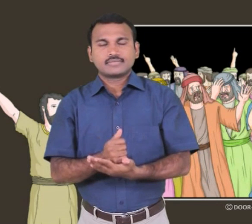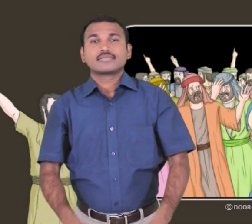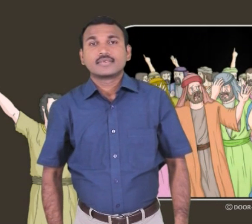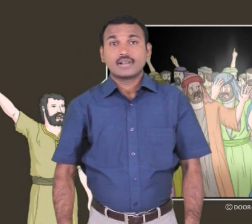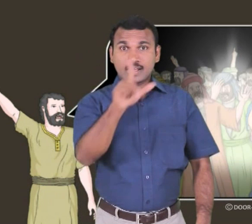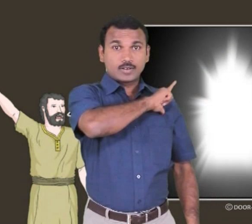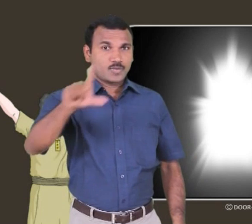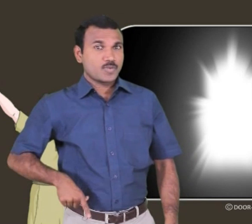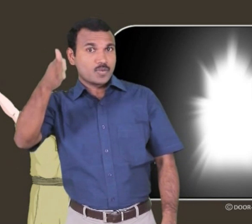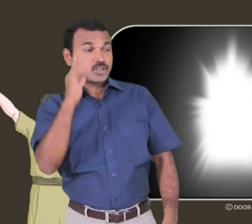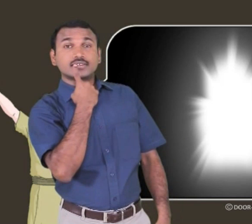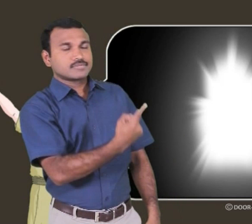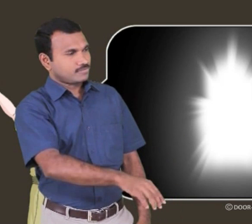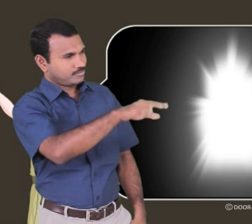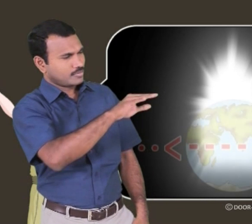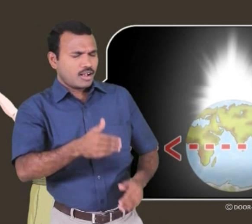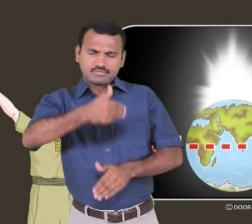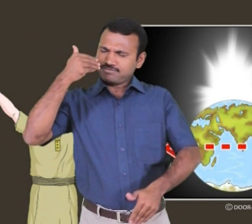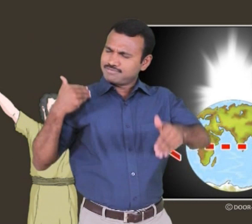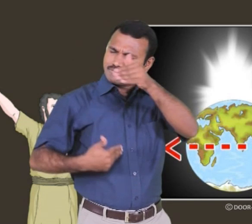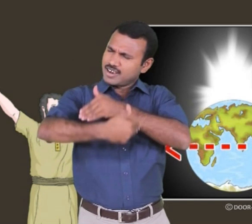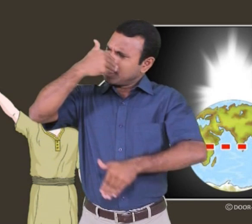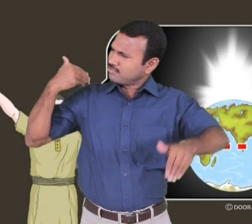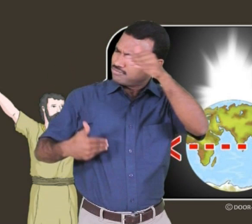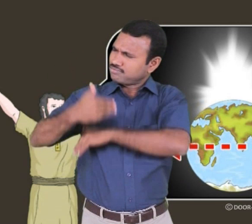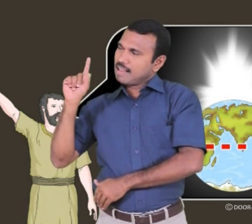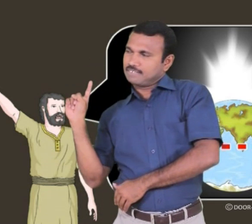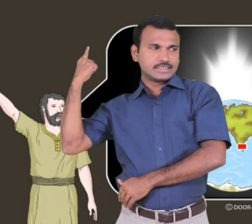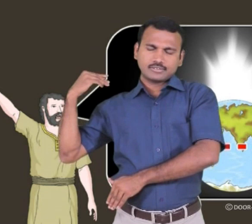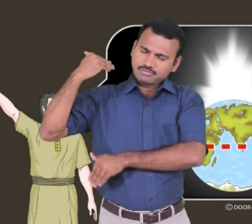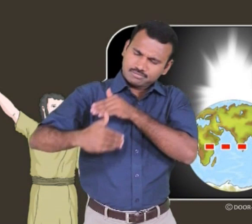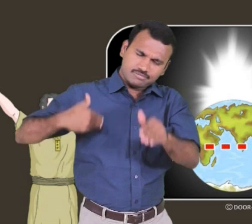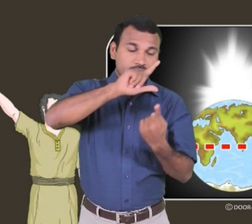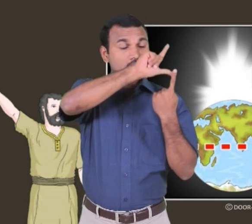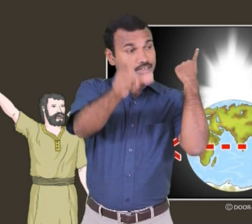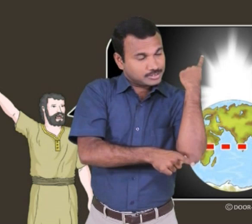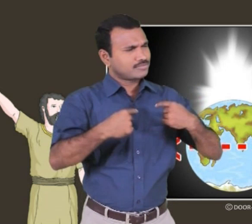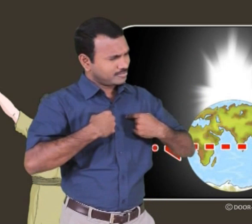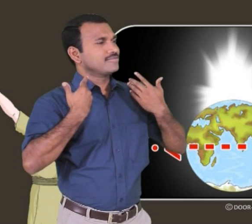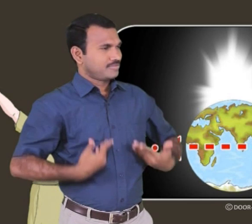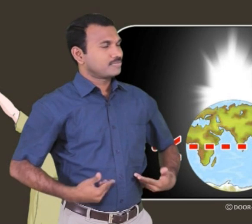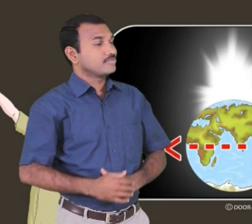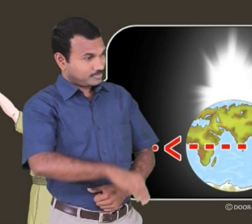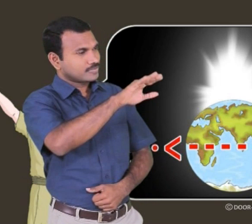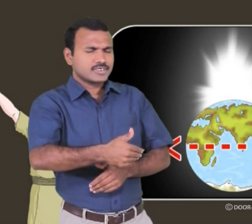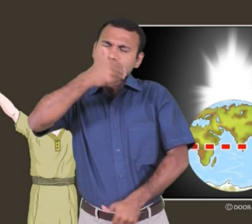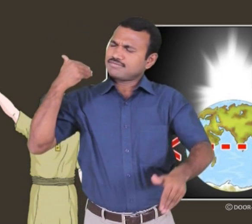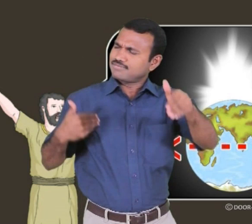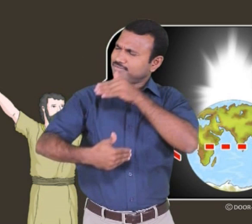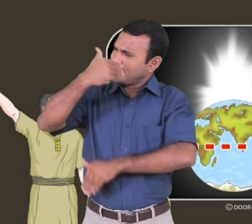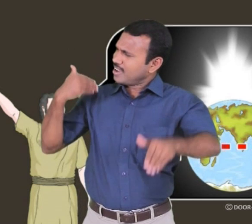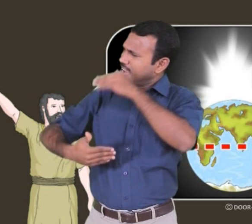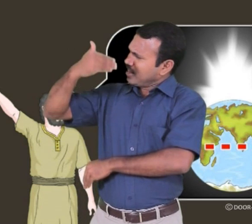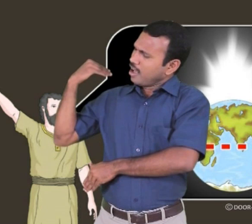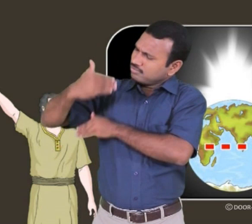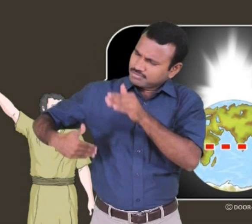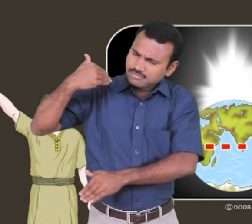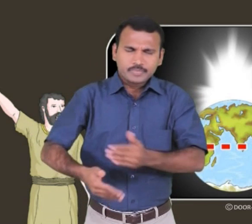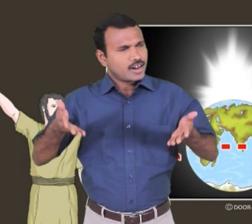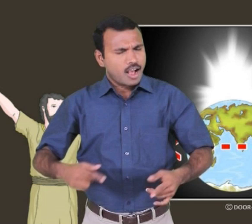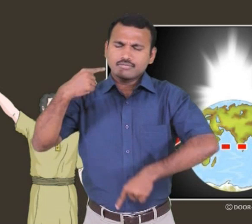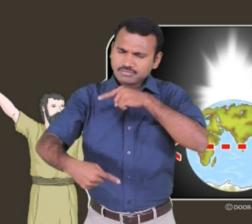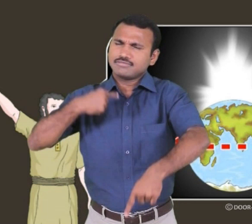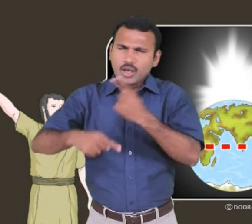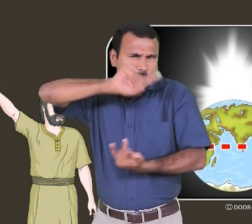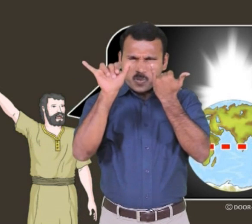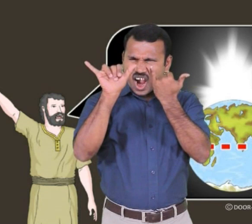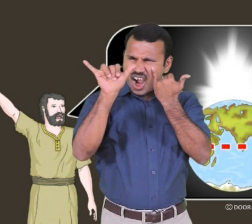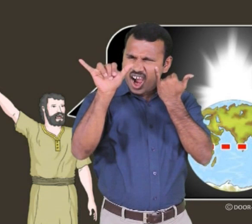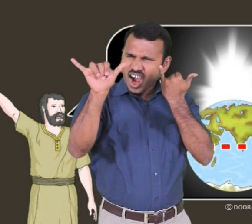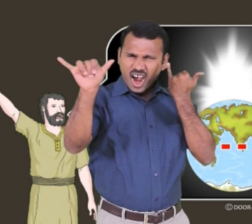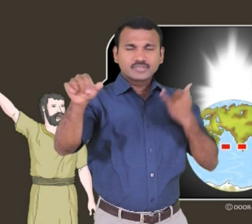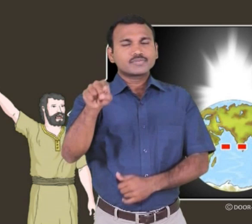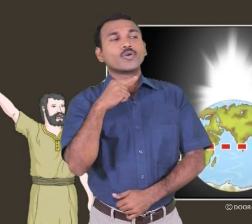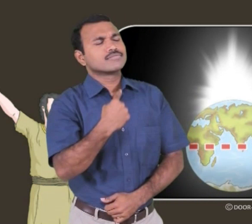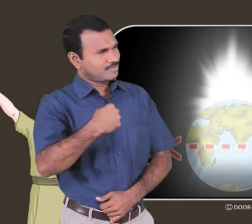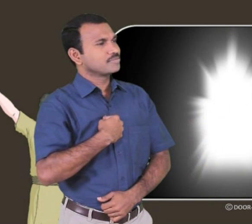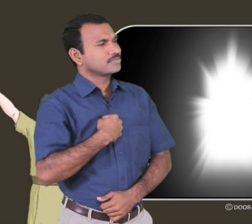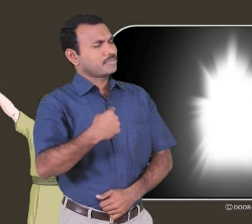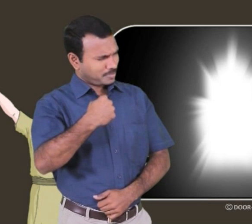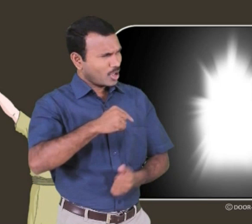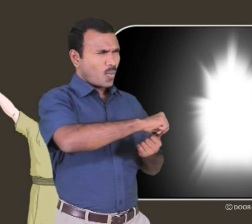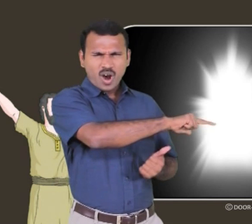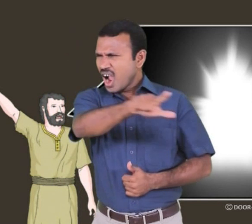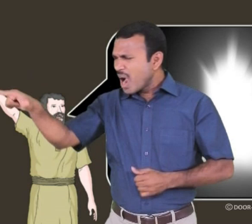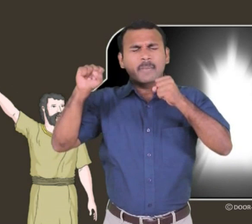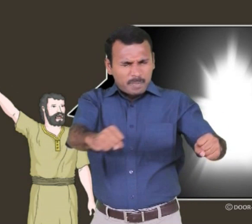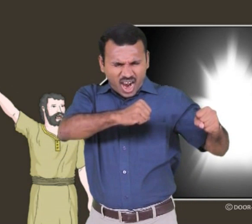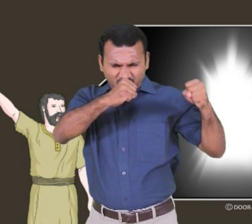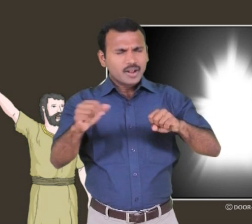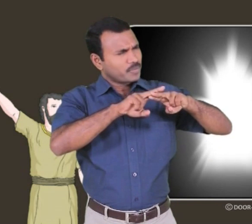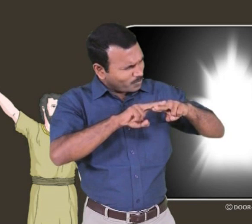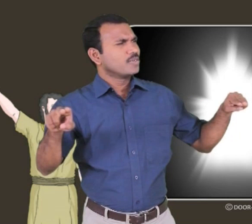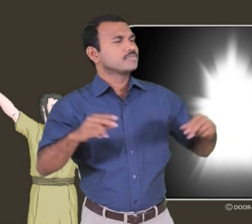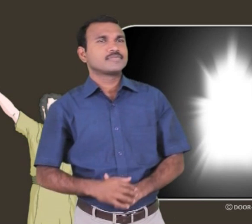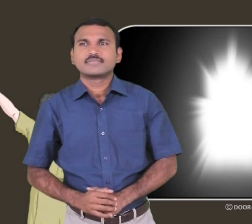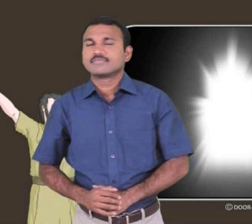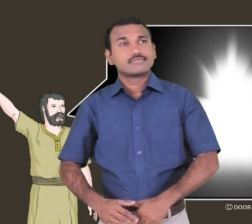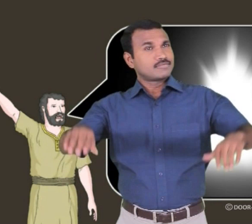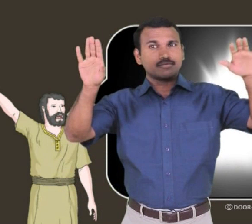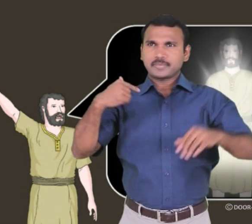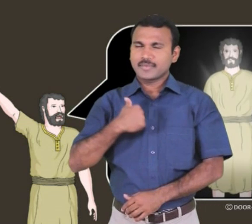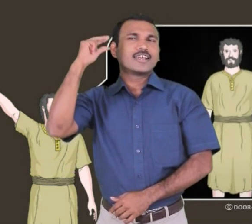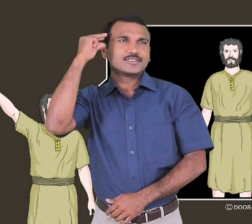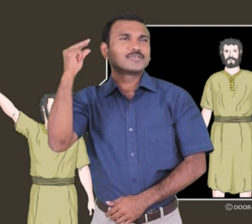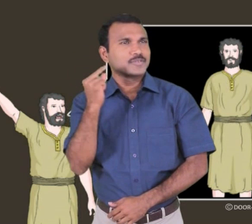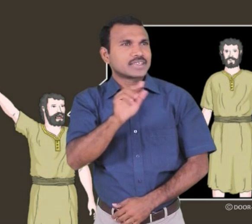“I am the Alpha and the Omega,” says the Lord God, who is and was and is to come—the Almighty.